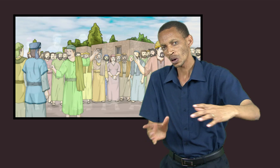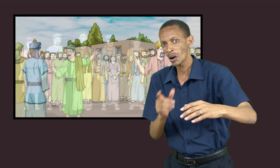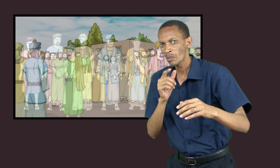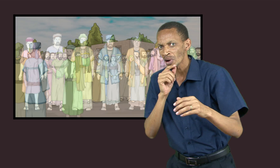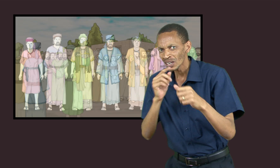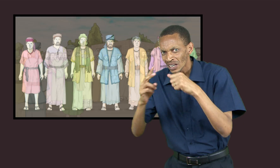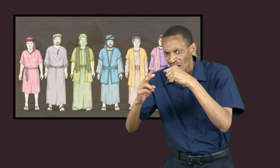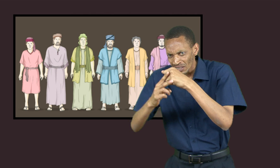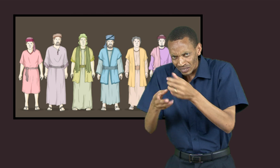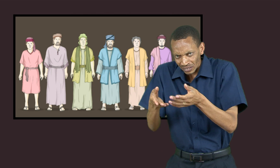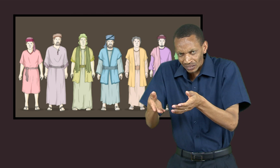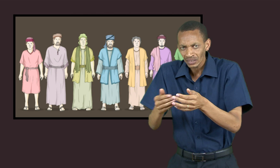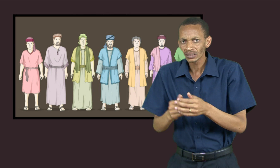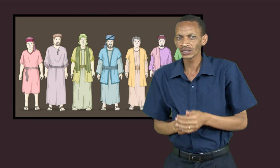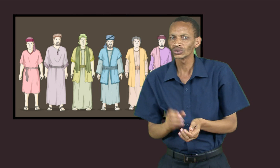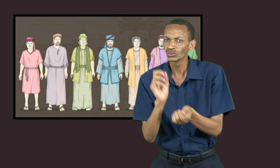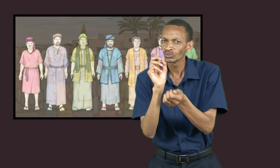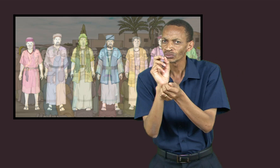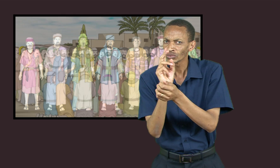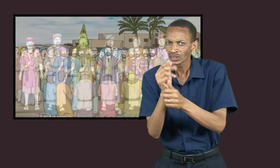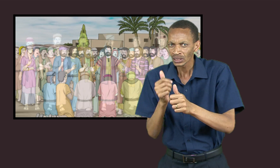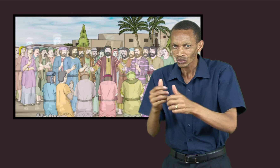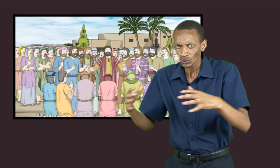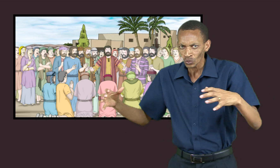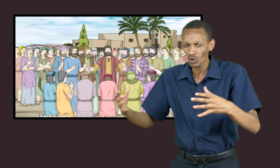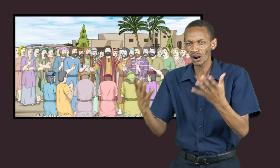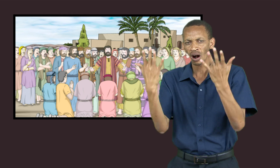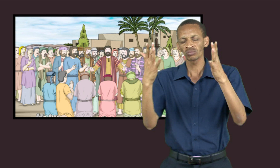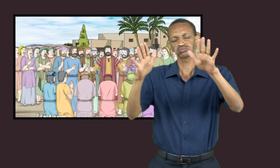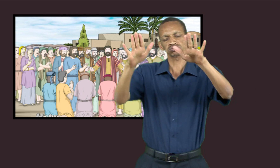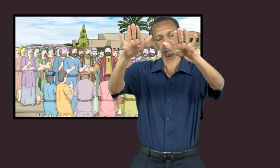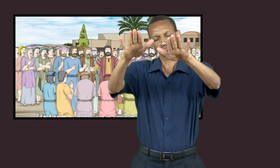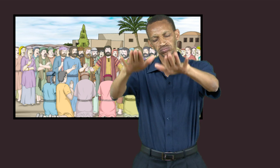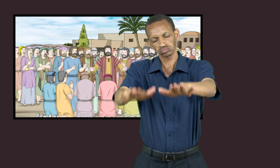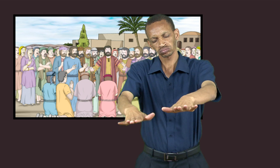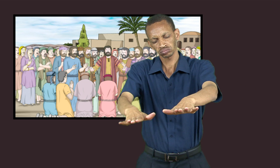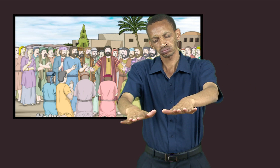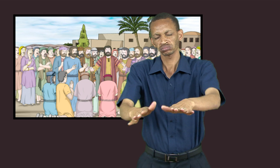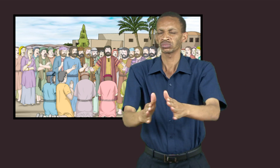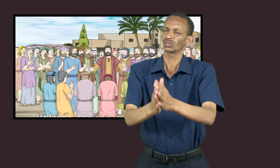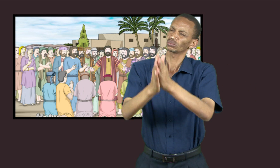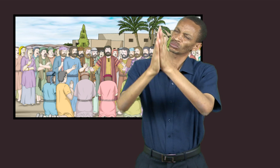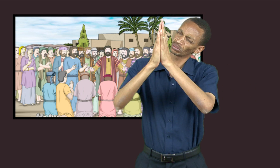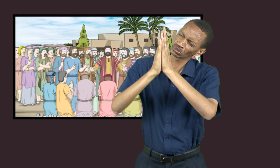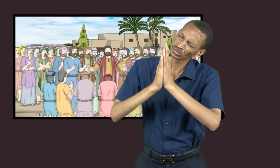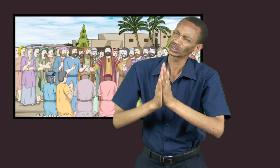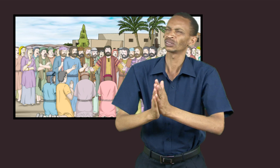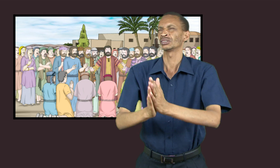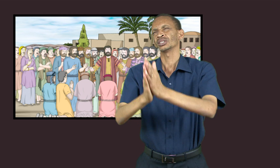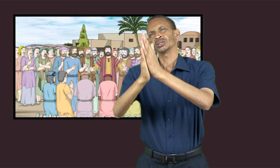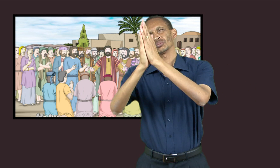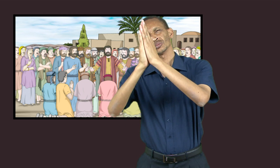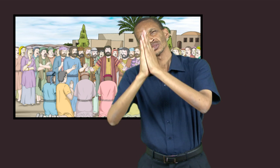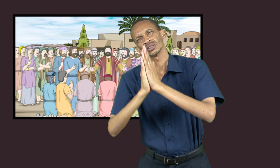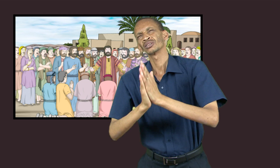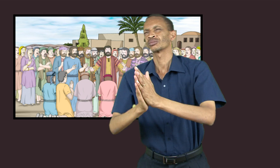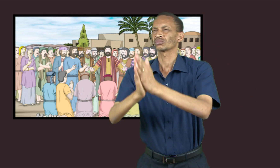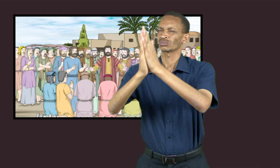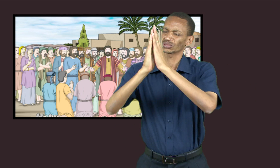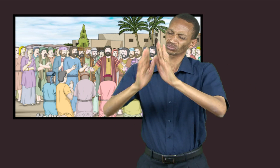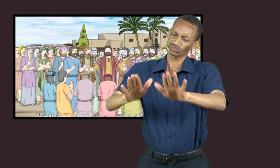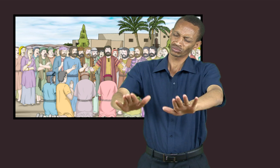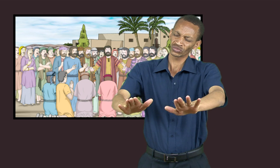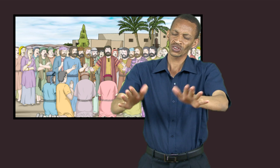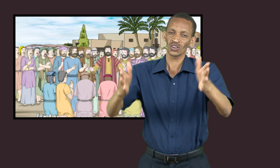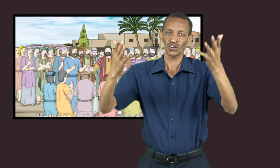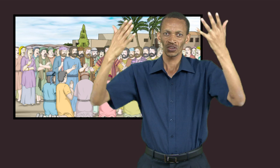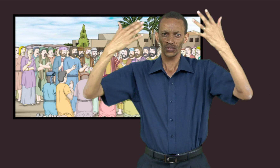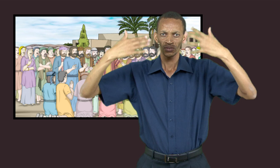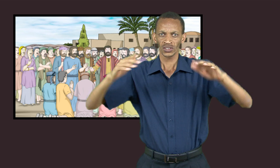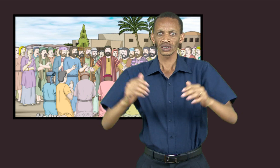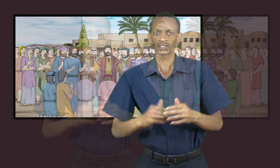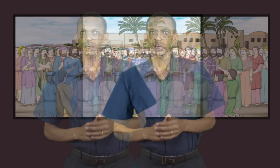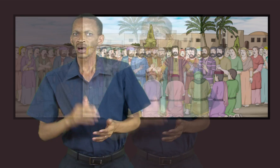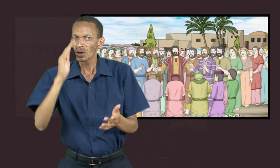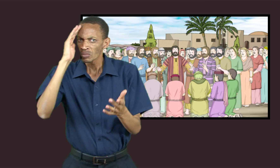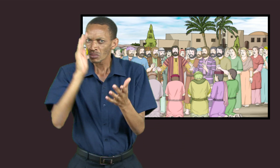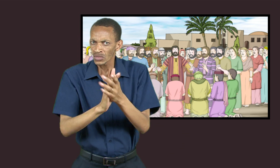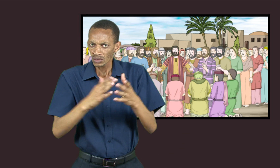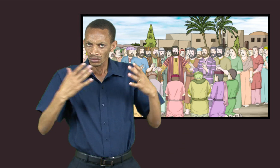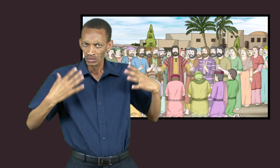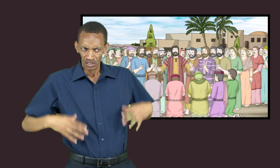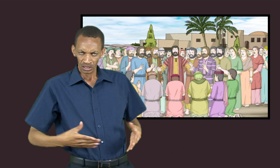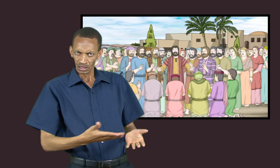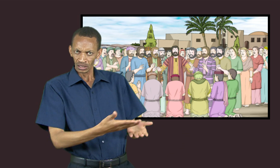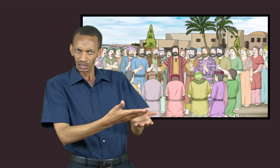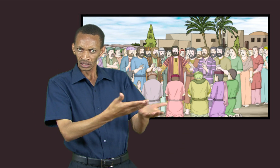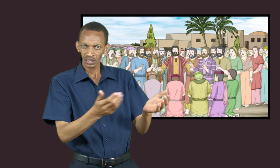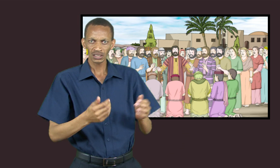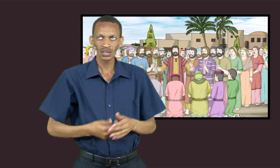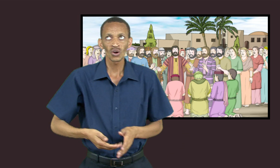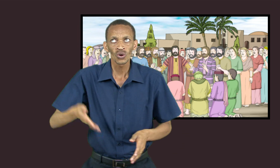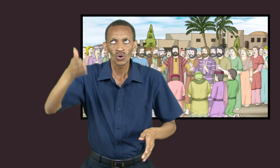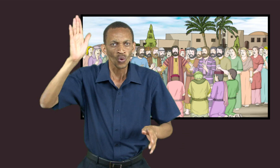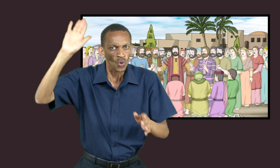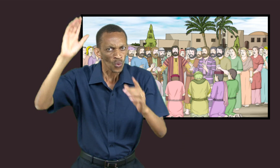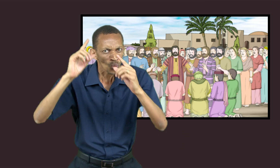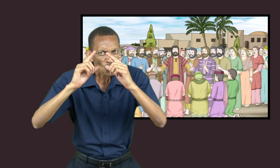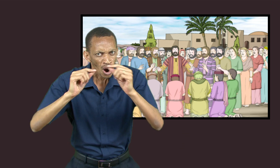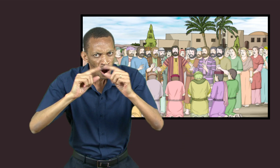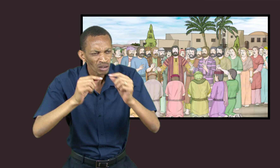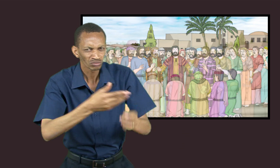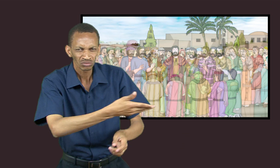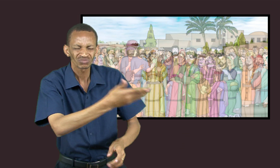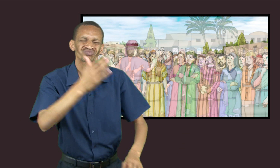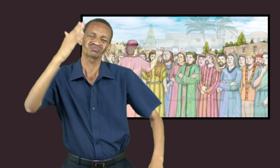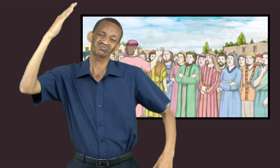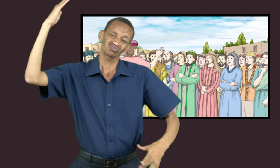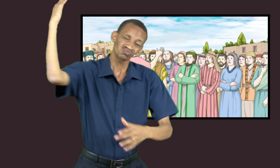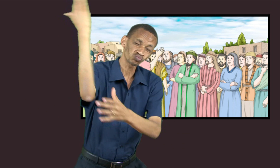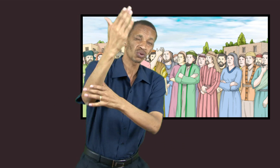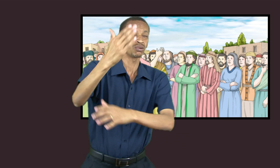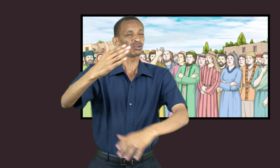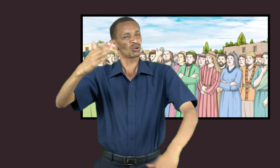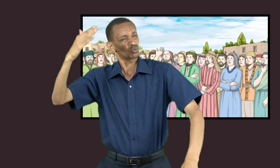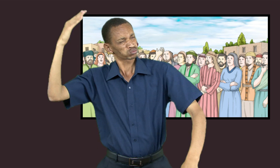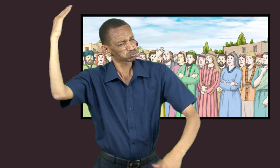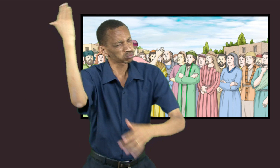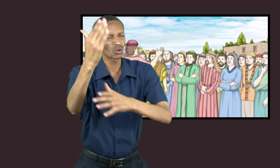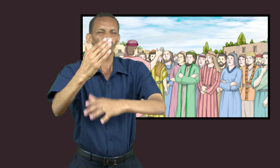They presented these seven to the apostles, who prayed and laid their hands on them.